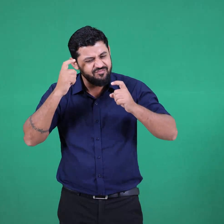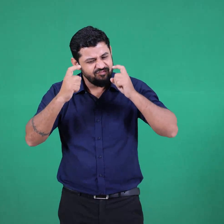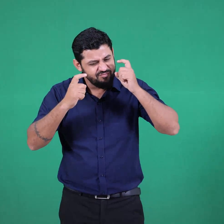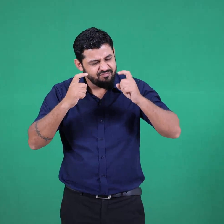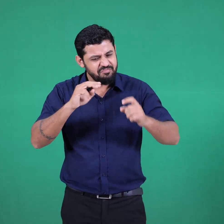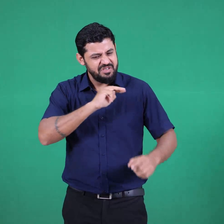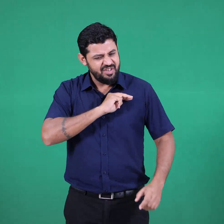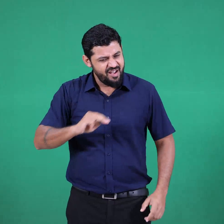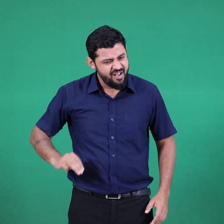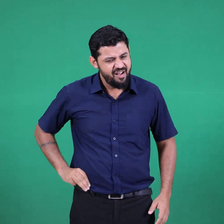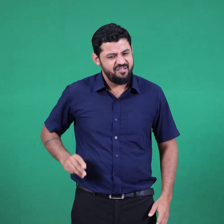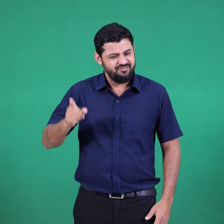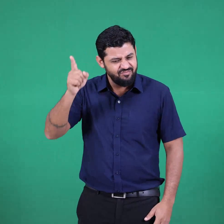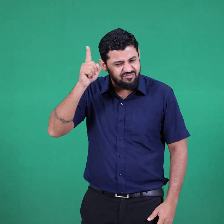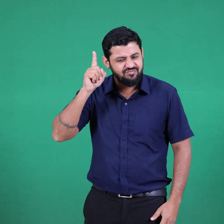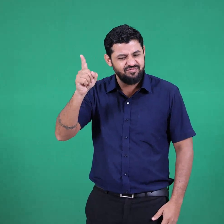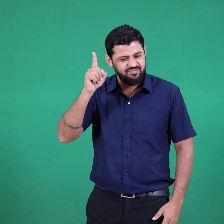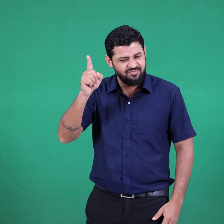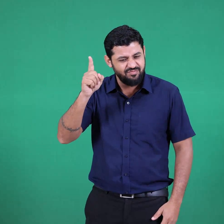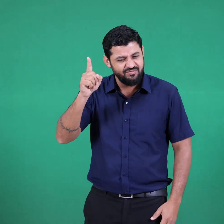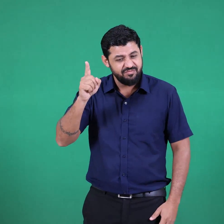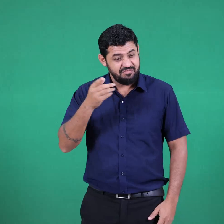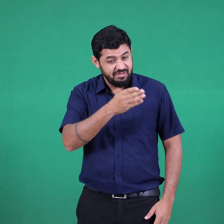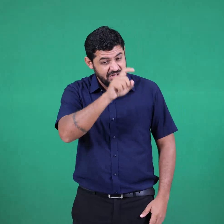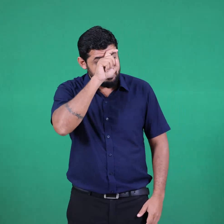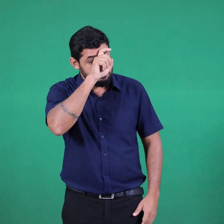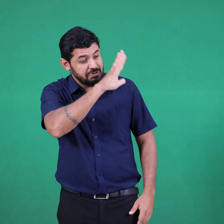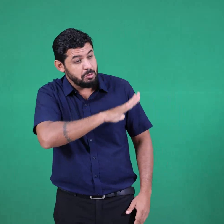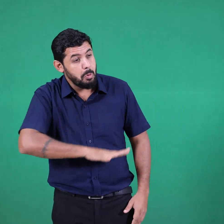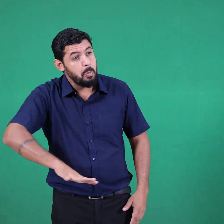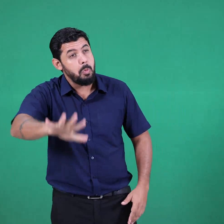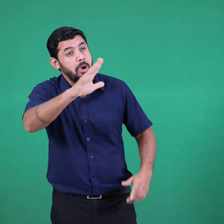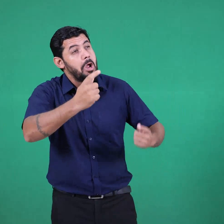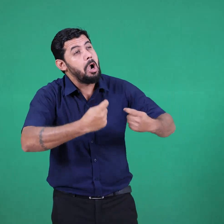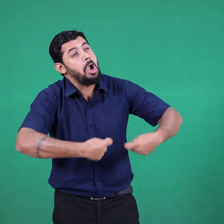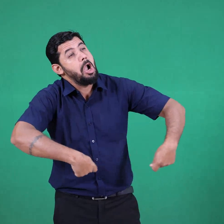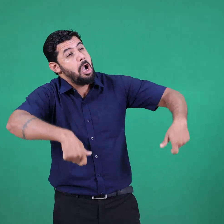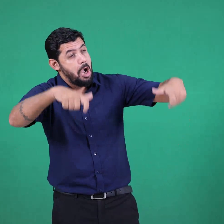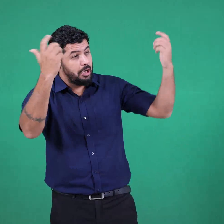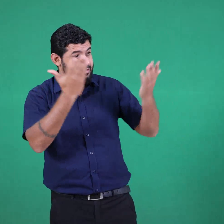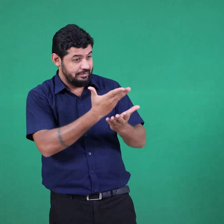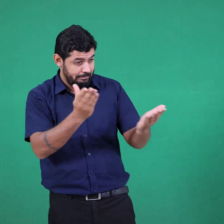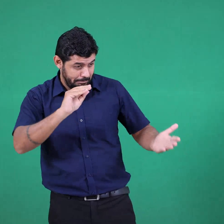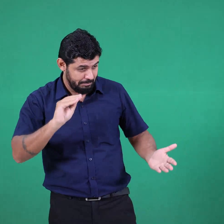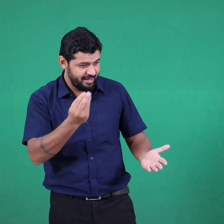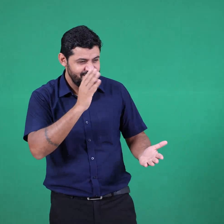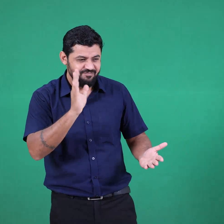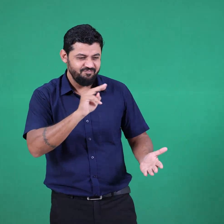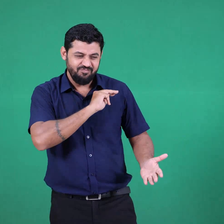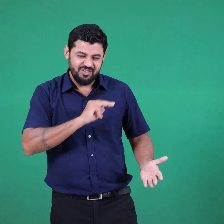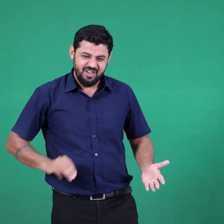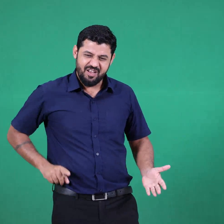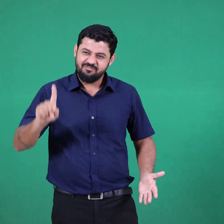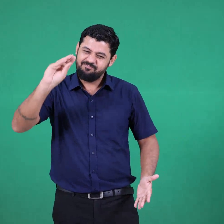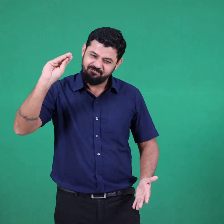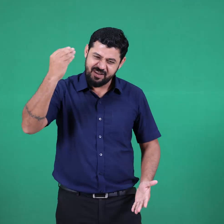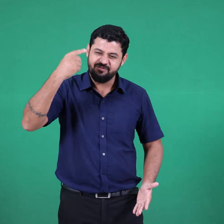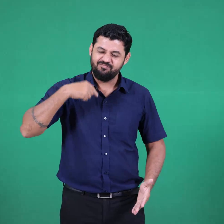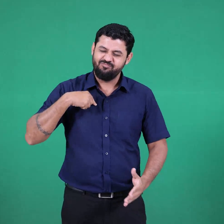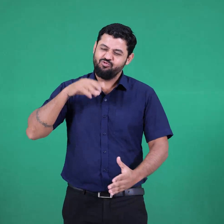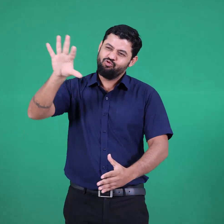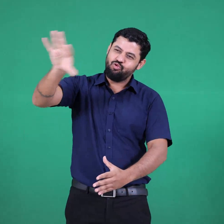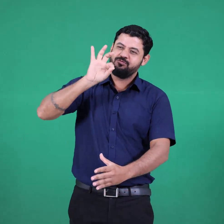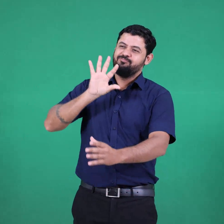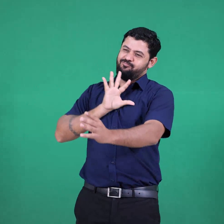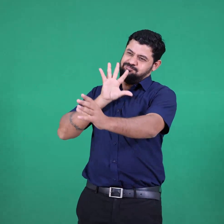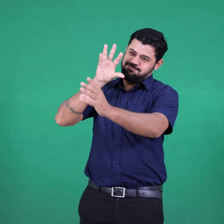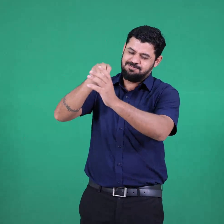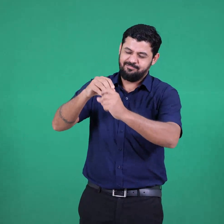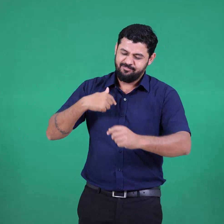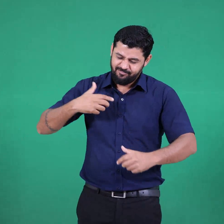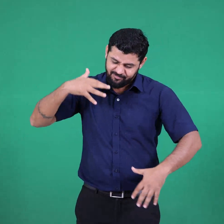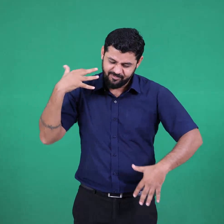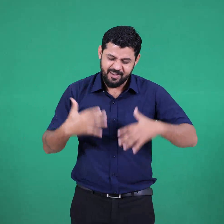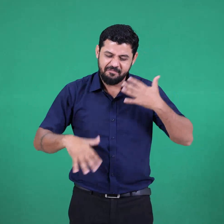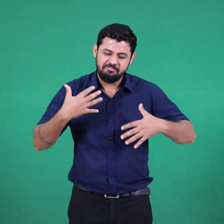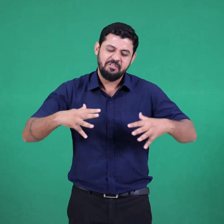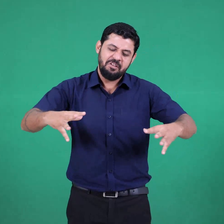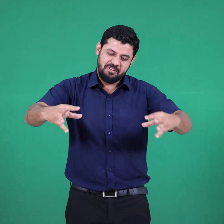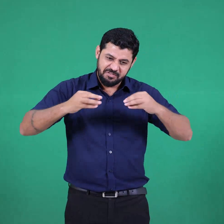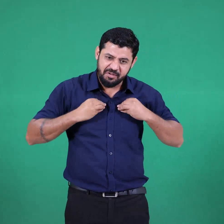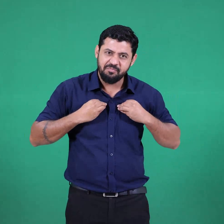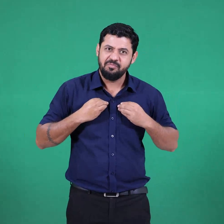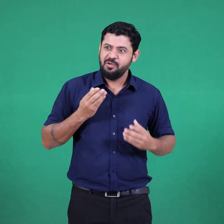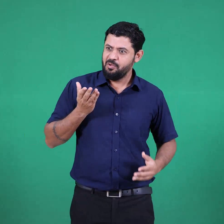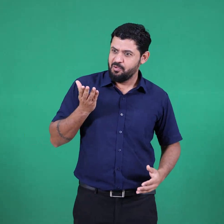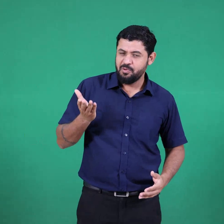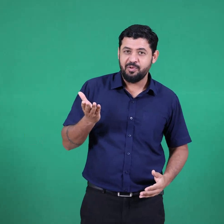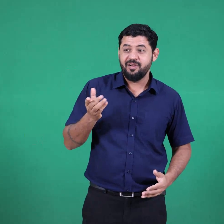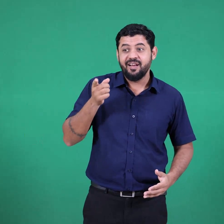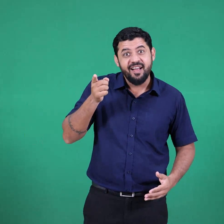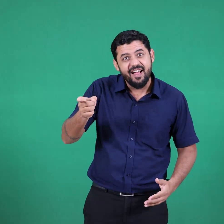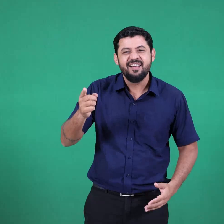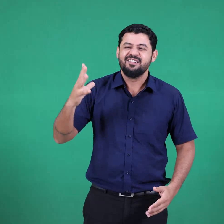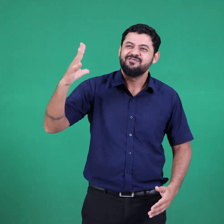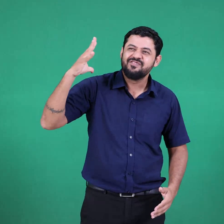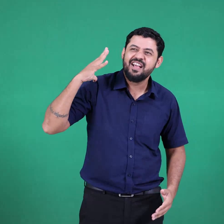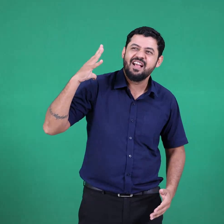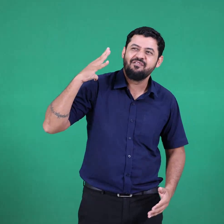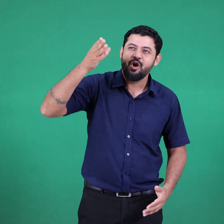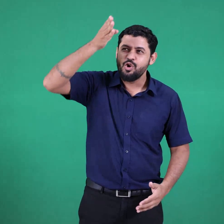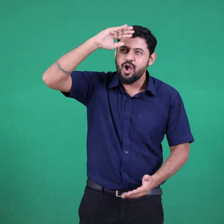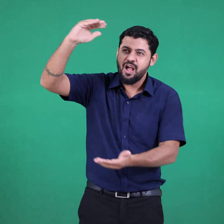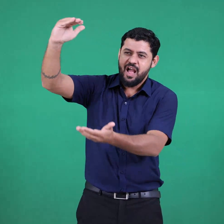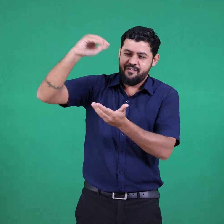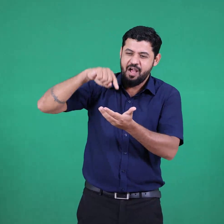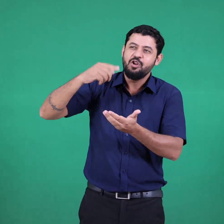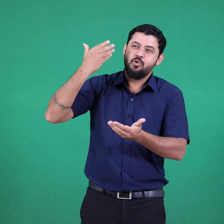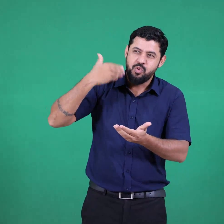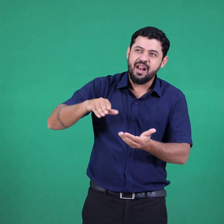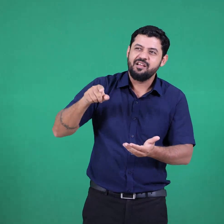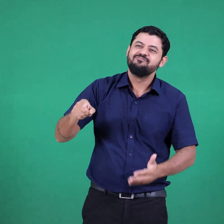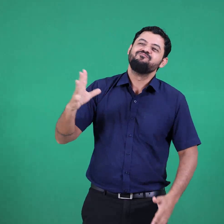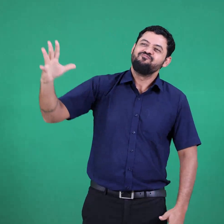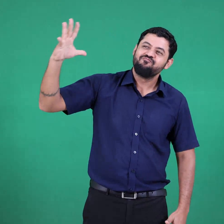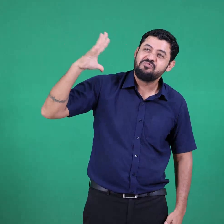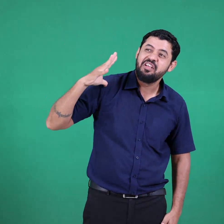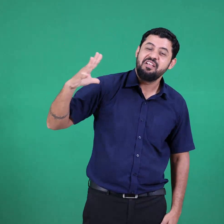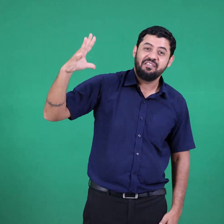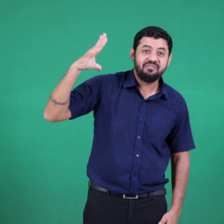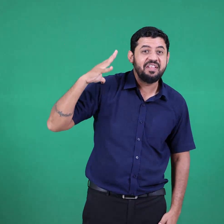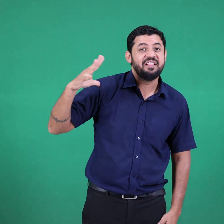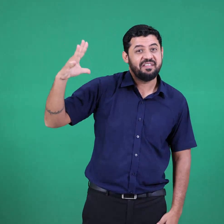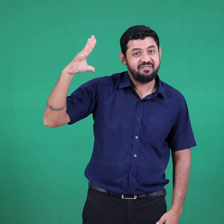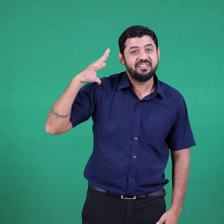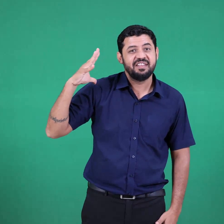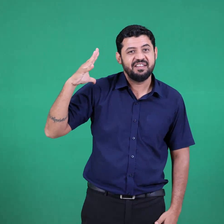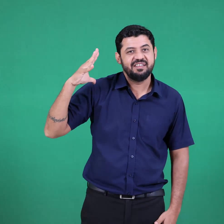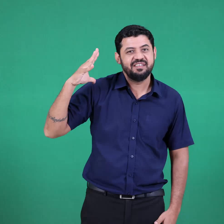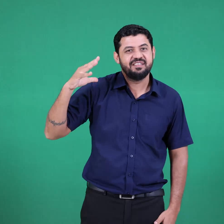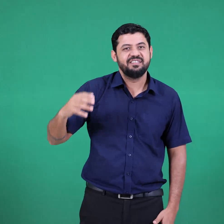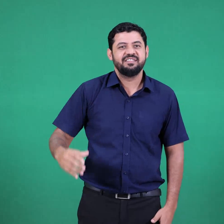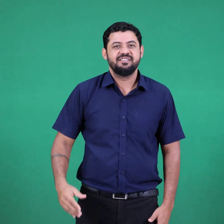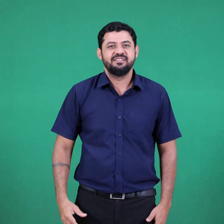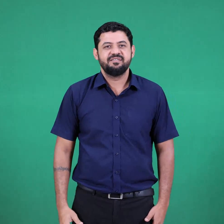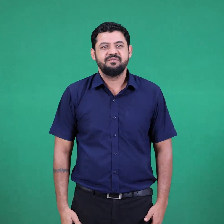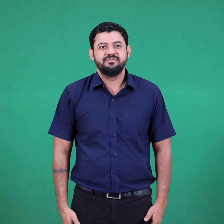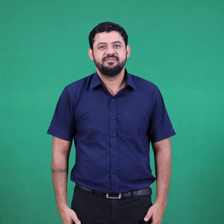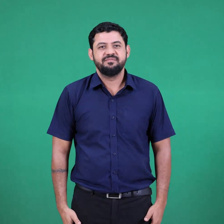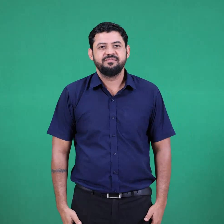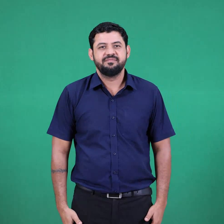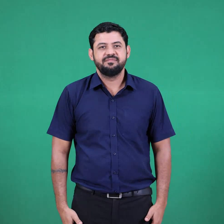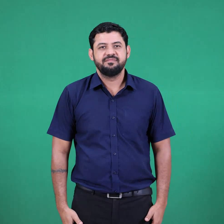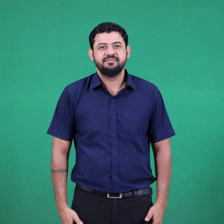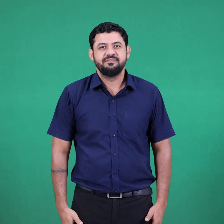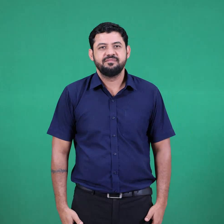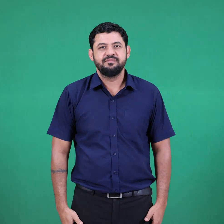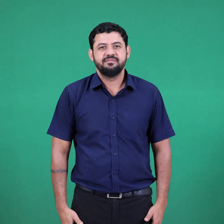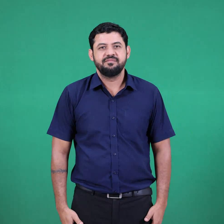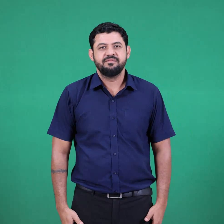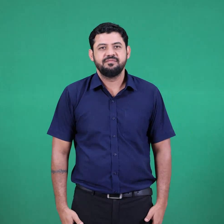He valued disgrace for Christ above the treasures of Egypt, for he was looking ahead to his reward.